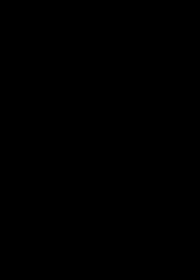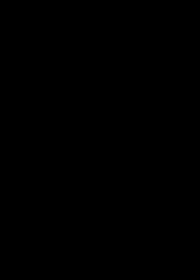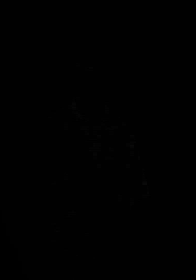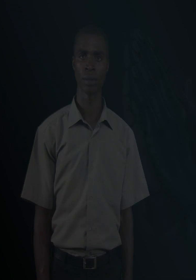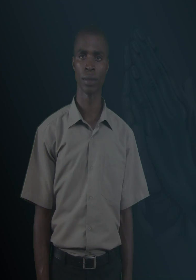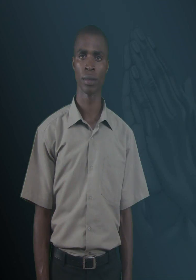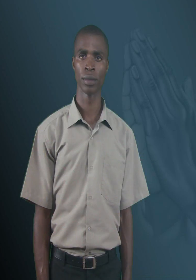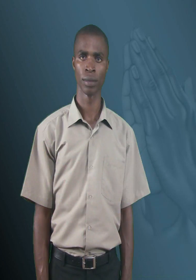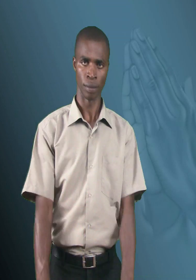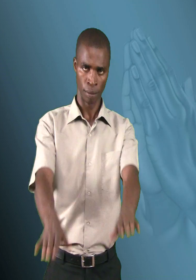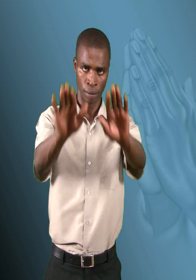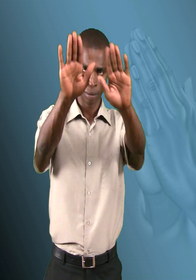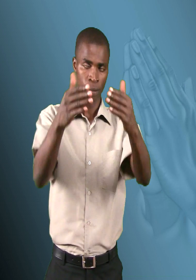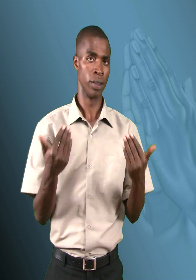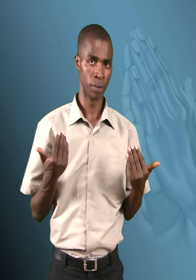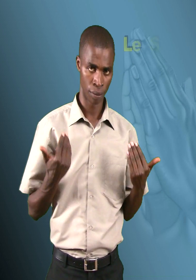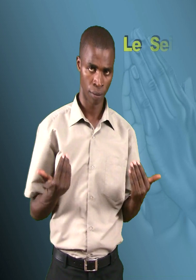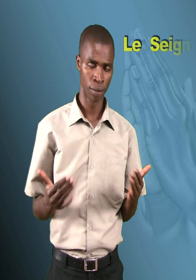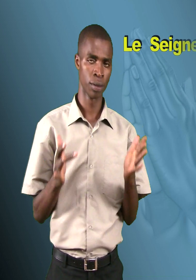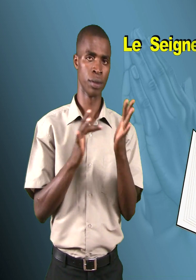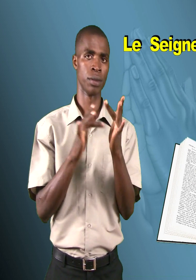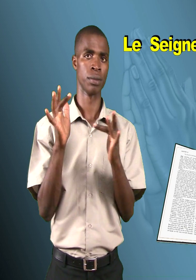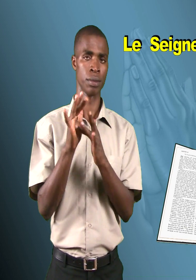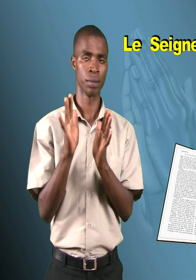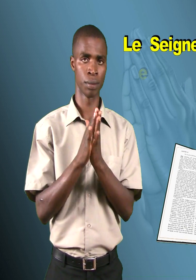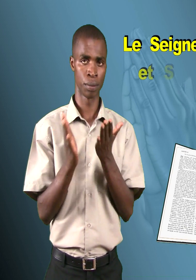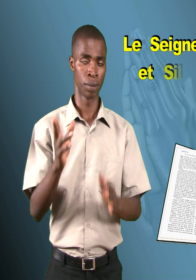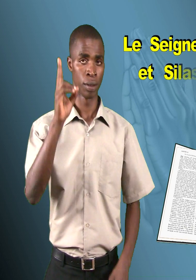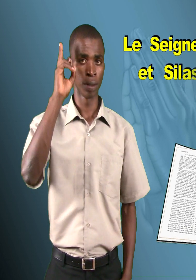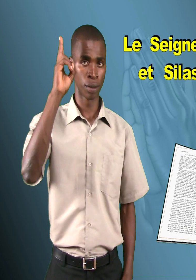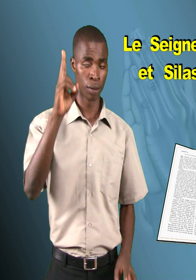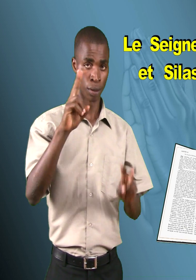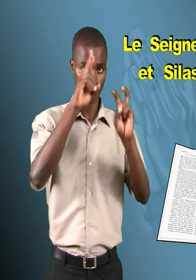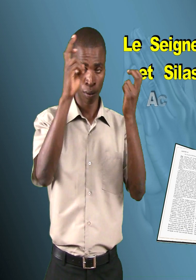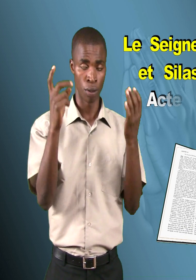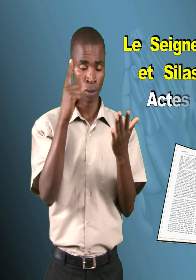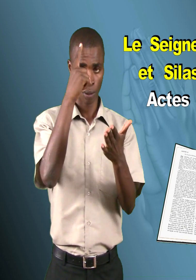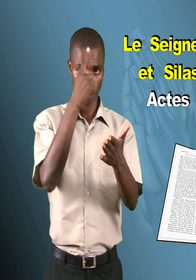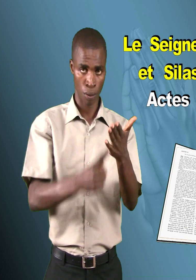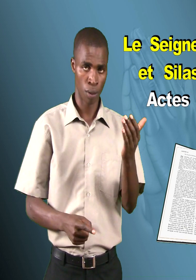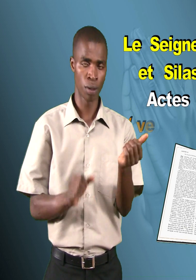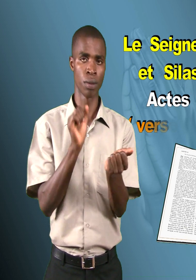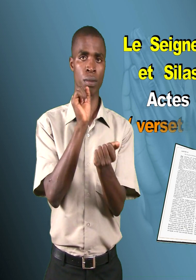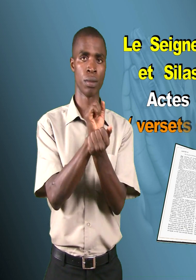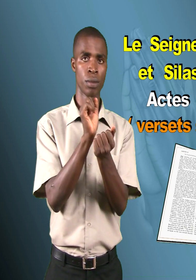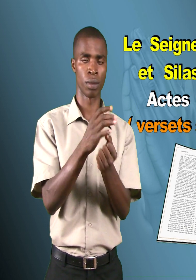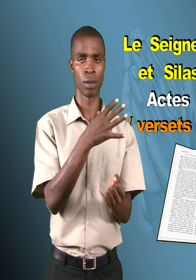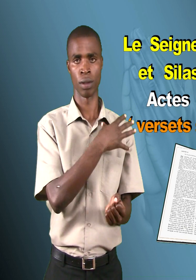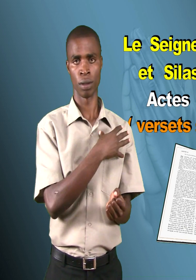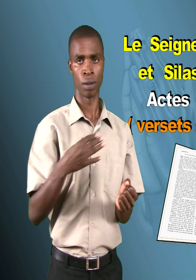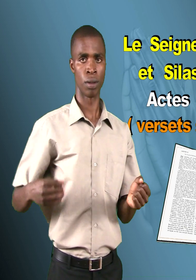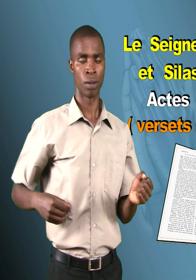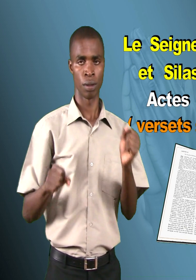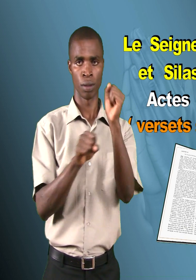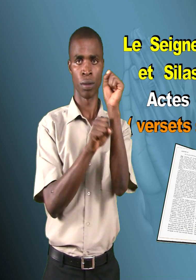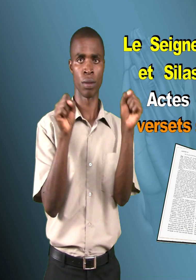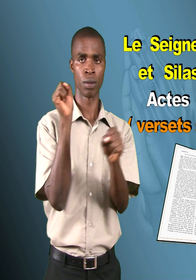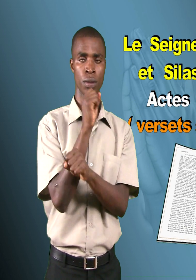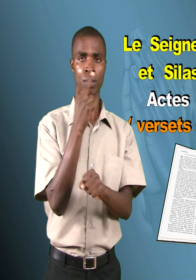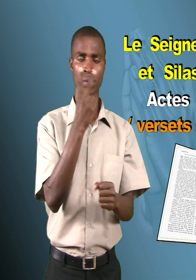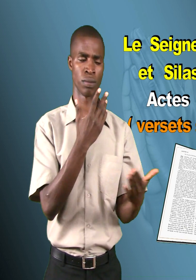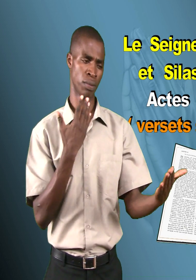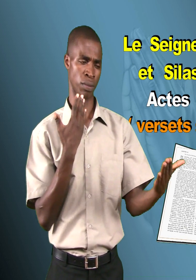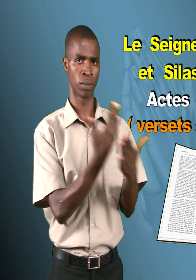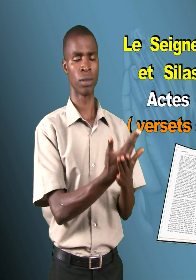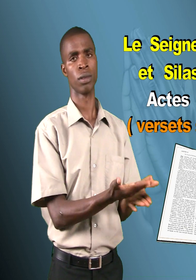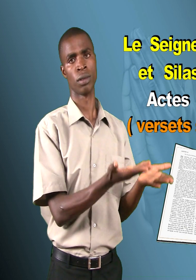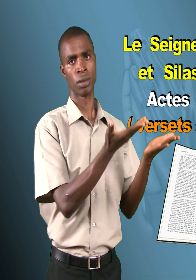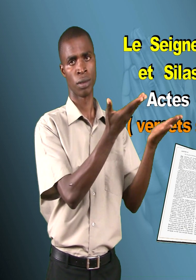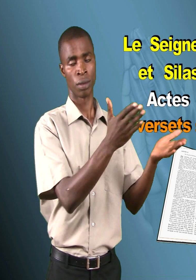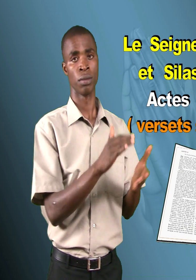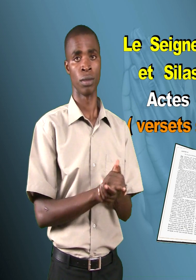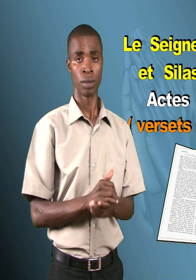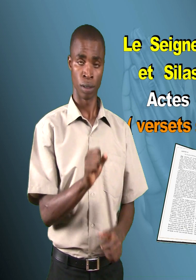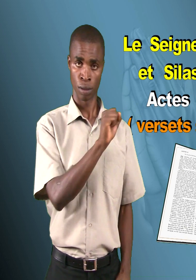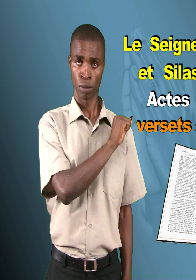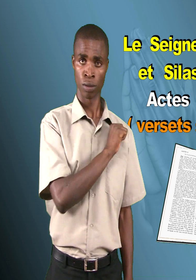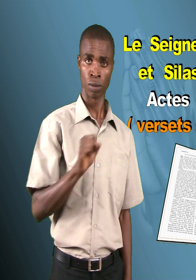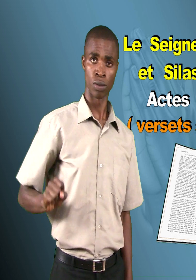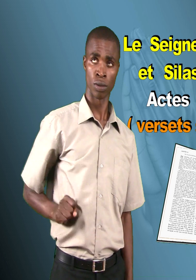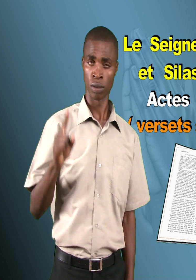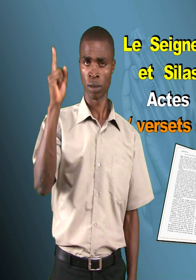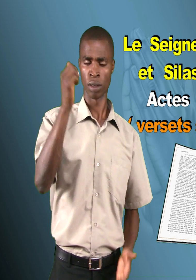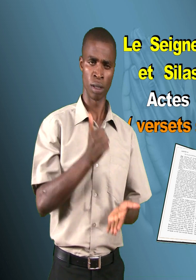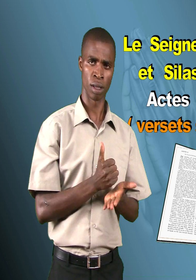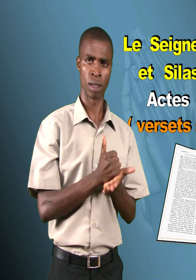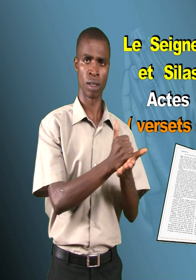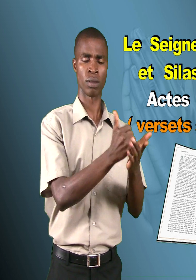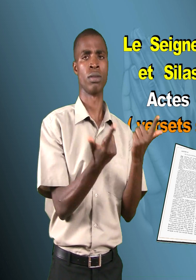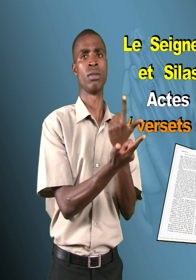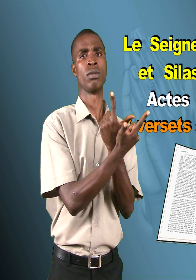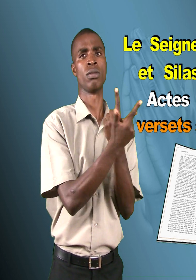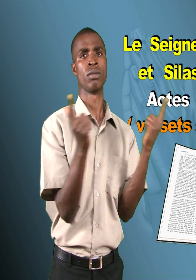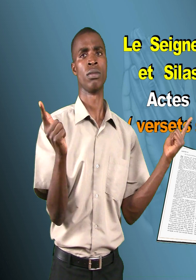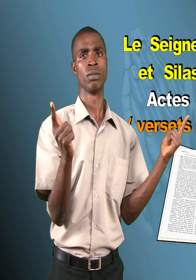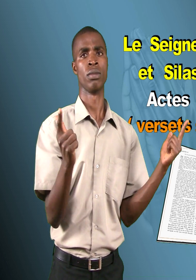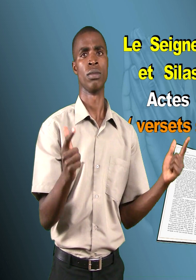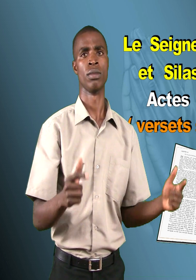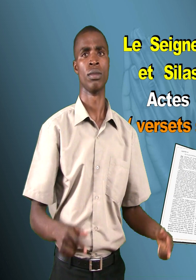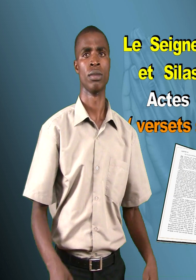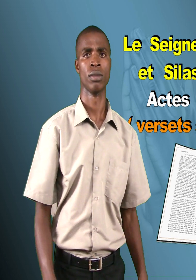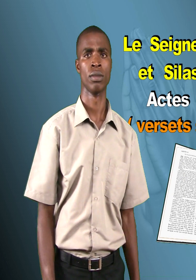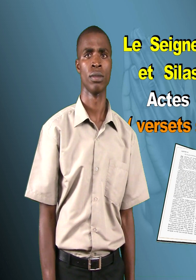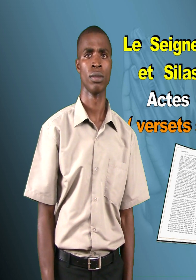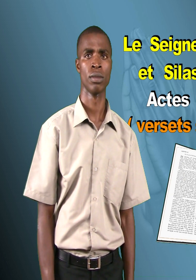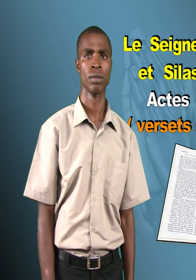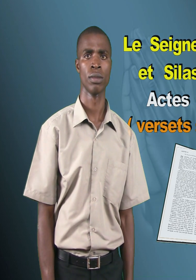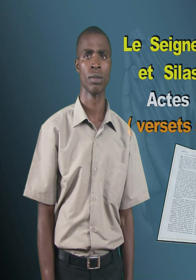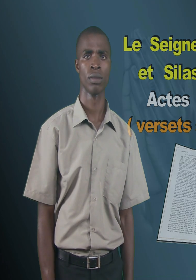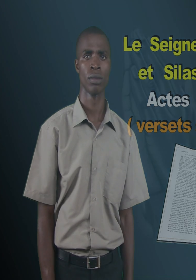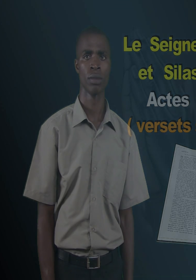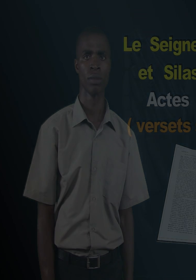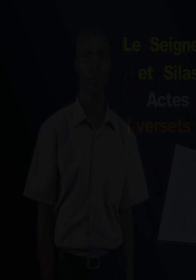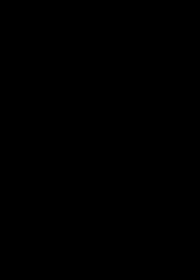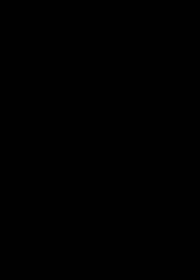The Lord frees Paul and Silas from prison